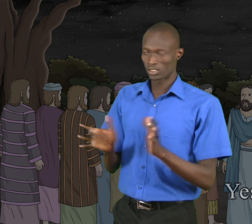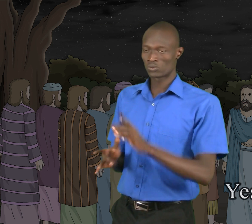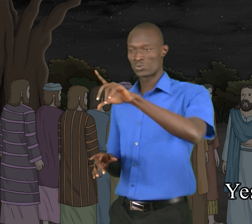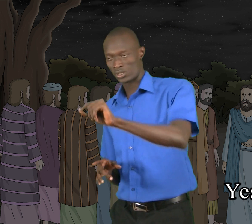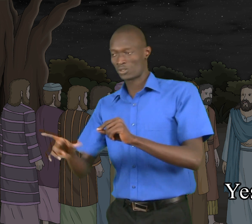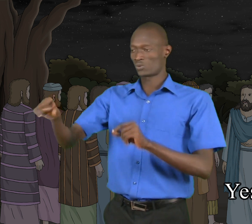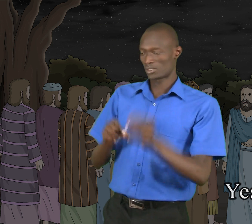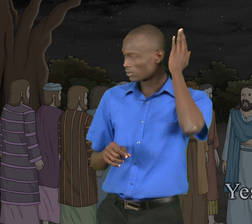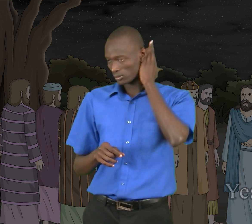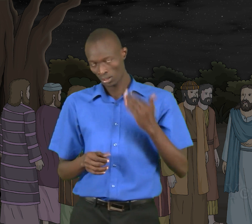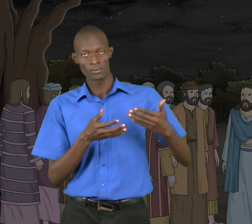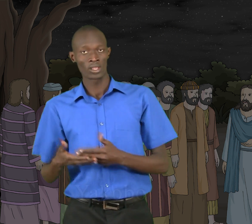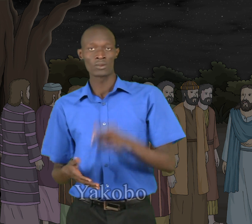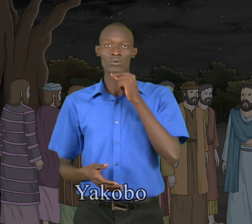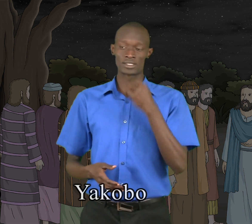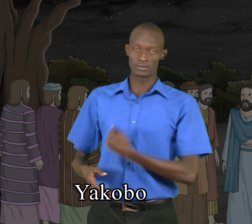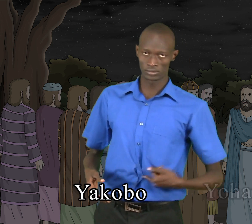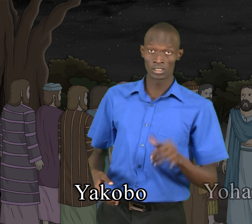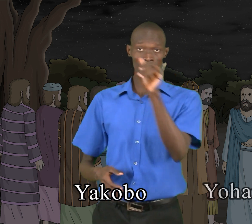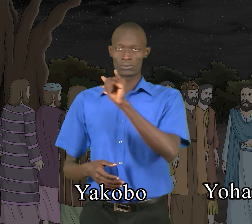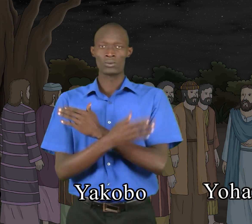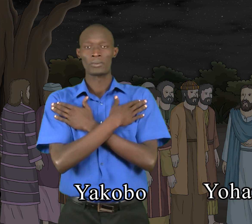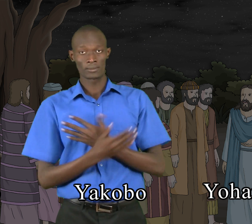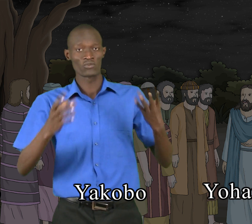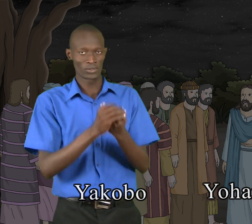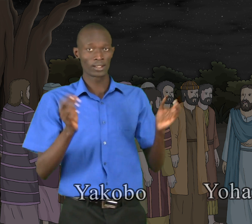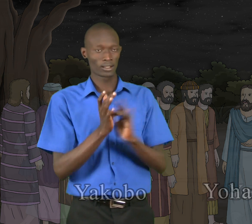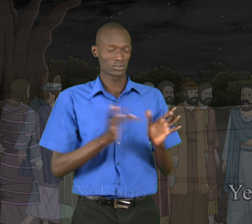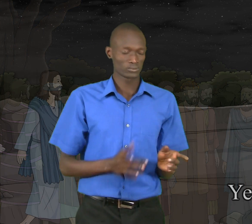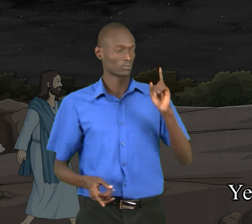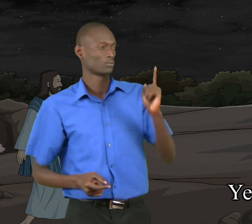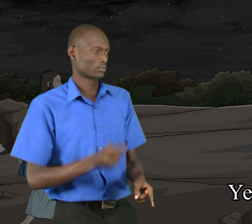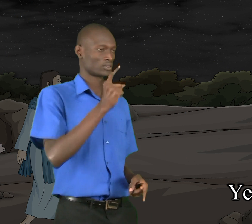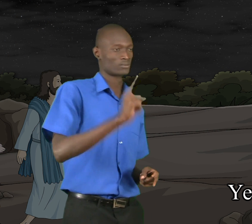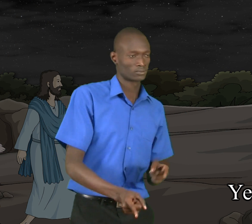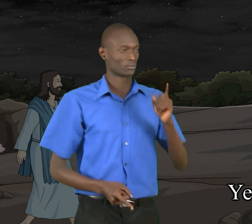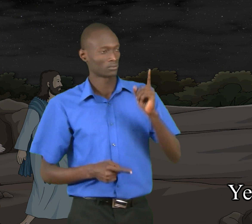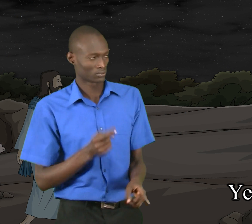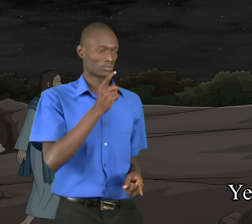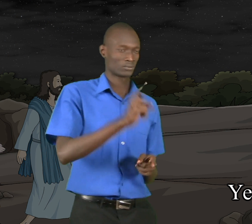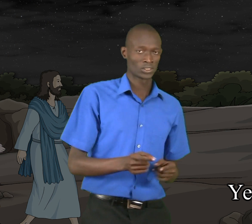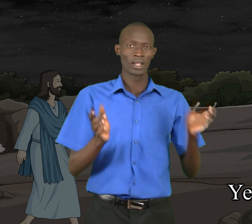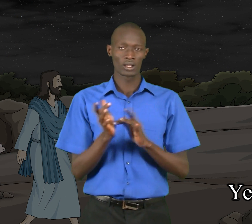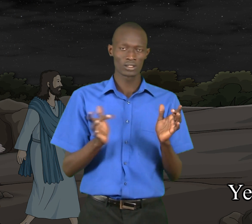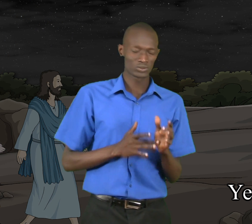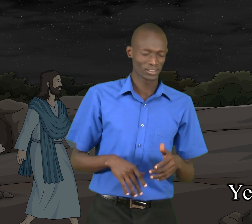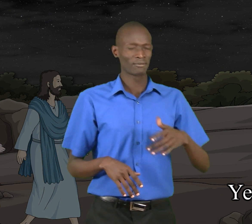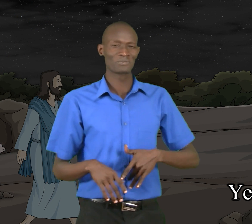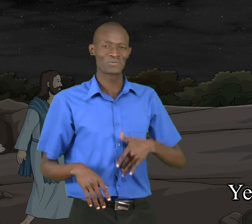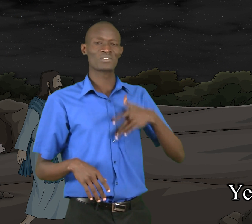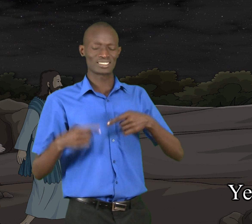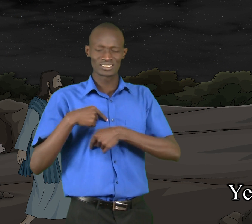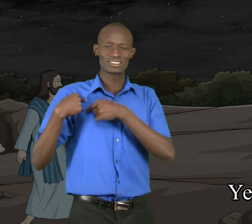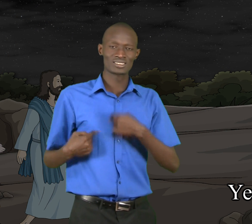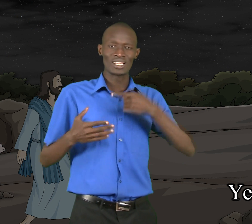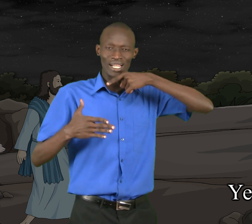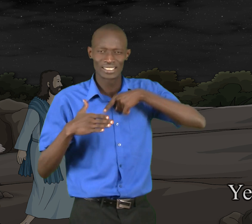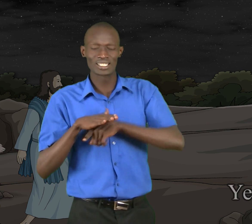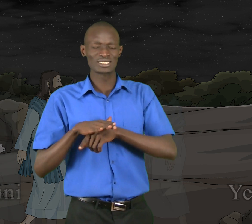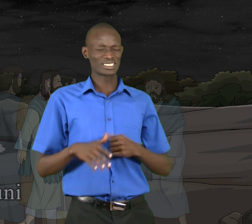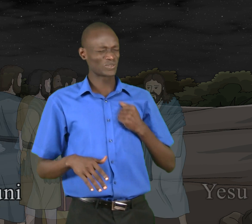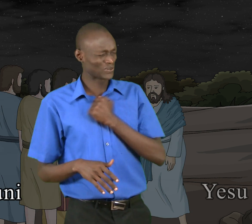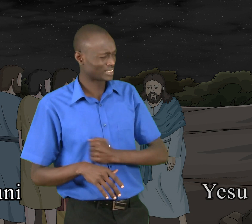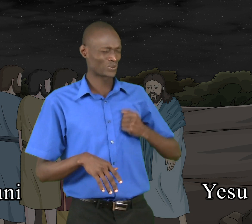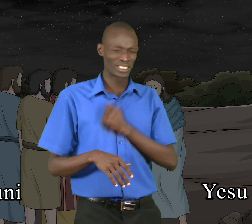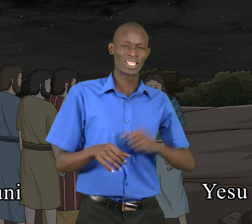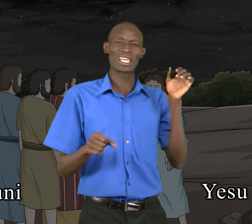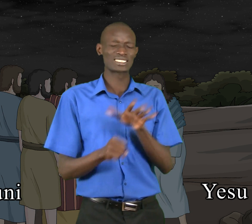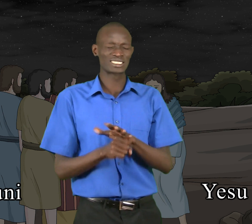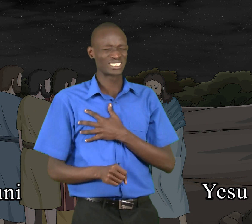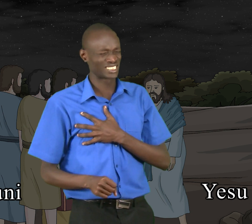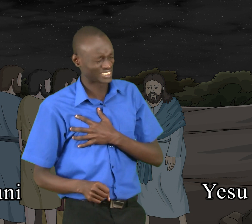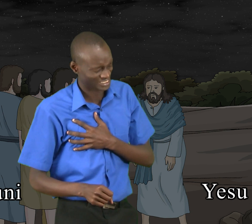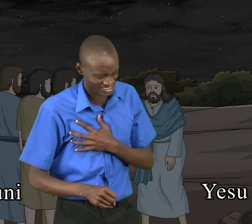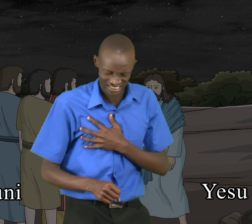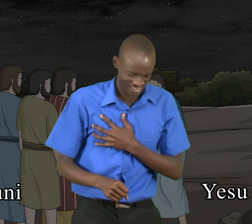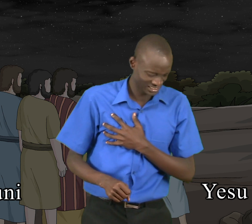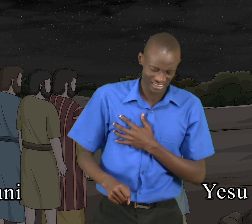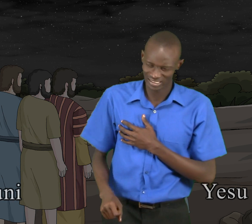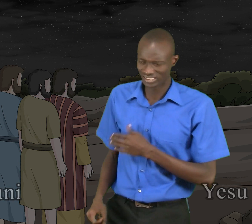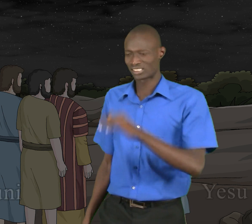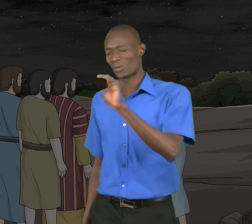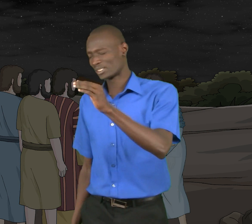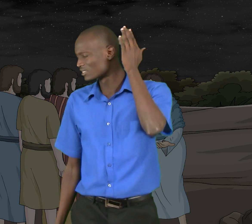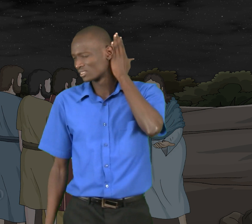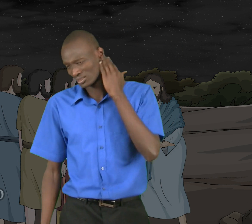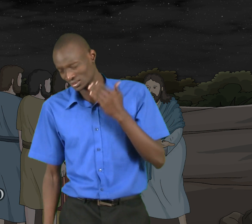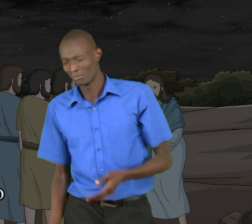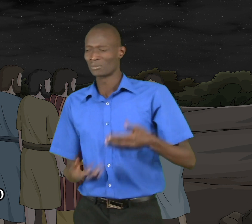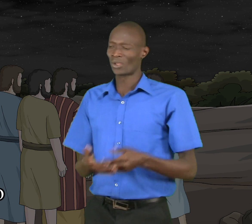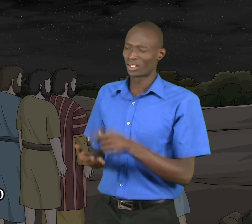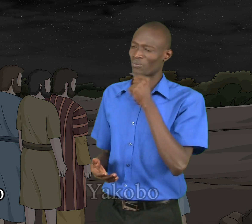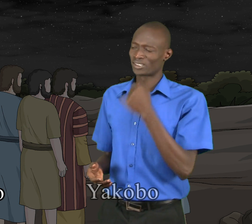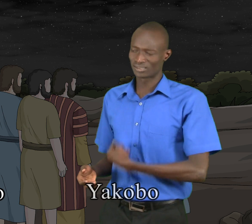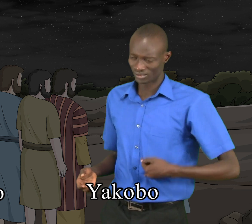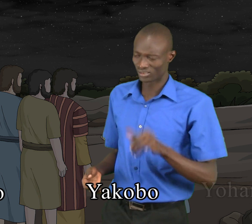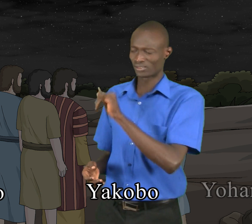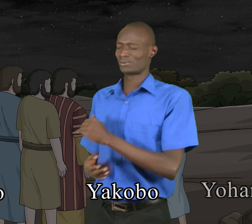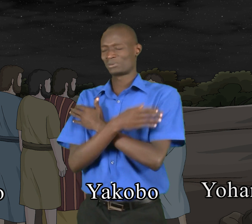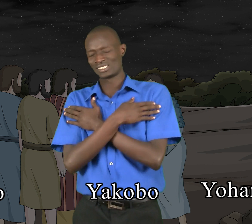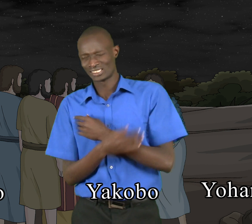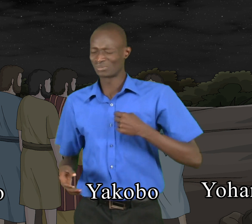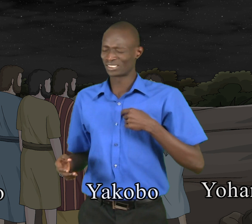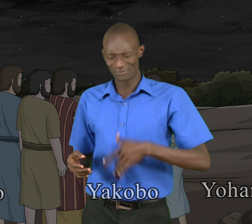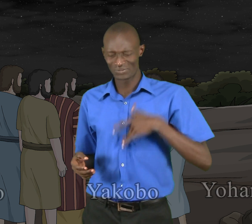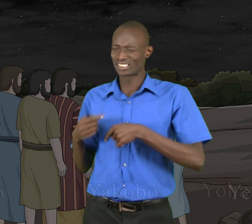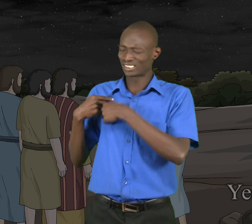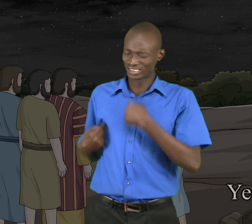He took with Him Peter and the two sons of Zebedee and began to be sorrowful and deeply distressed.